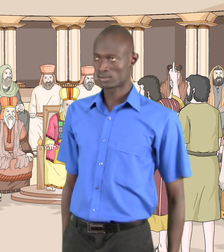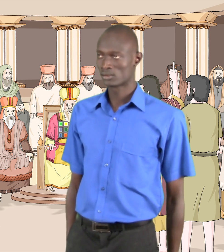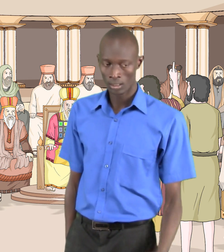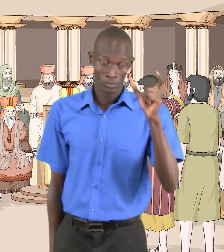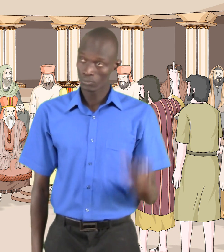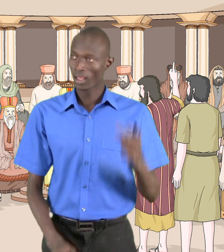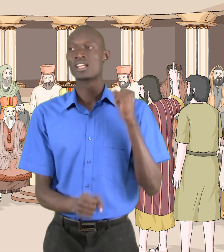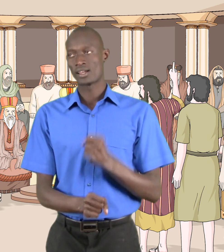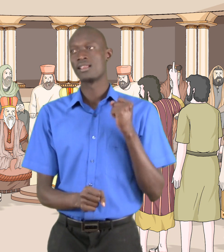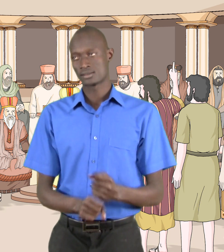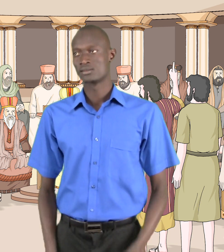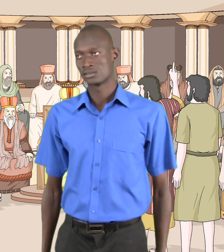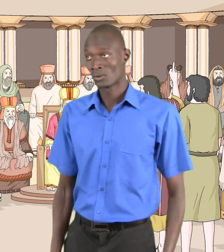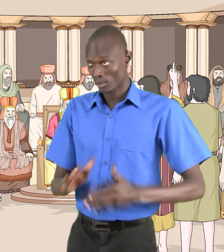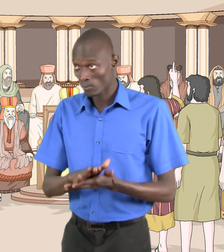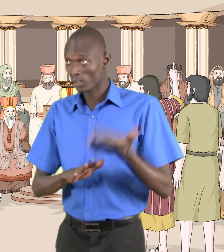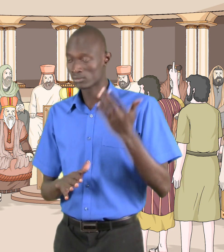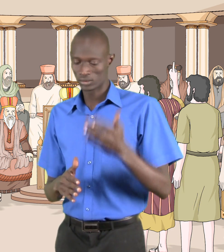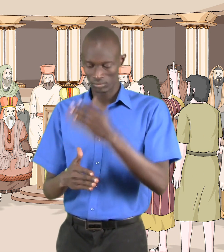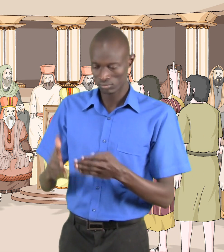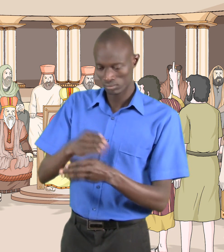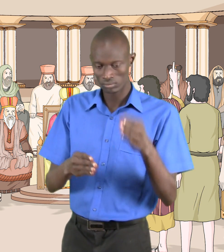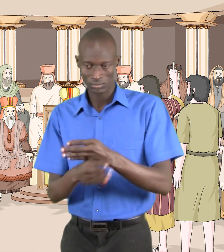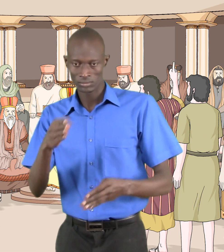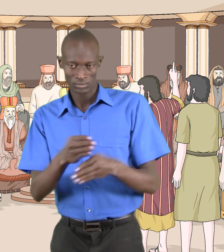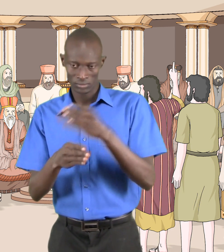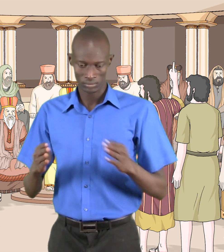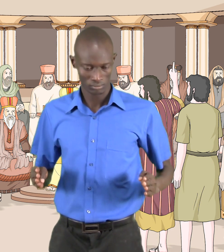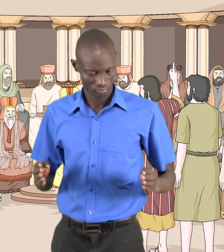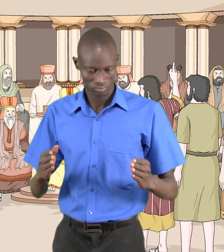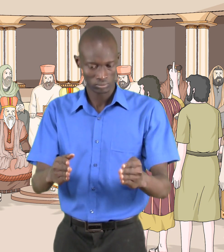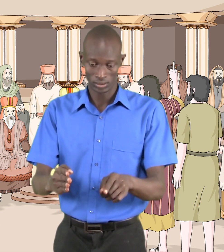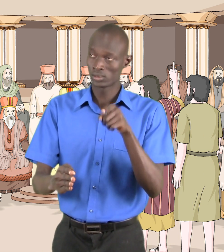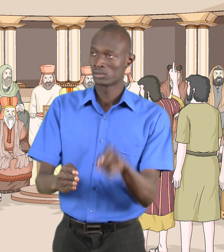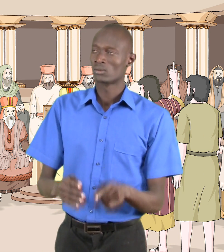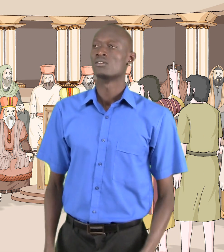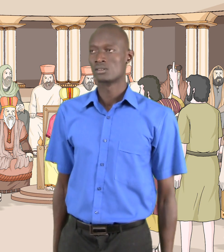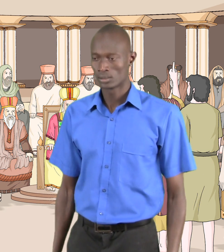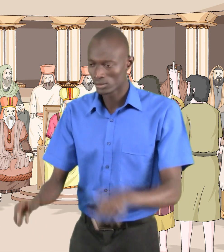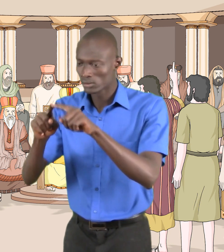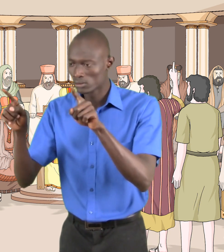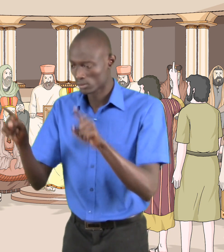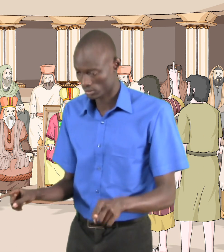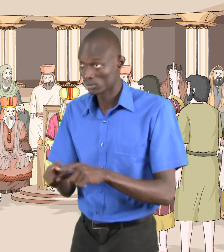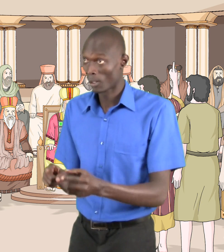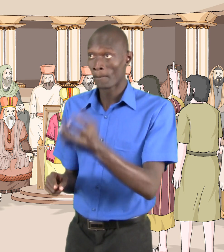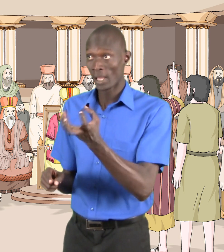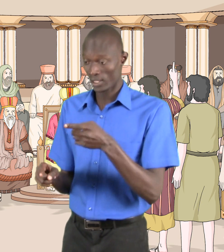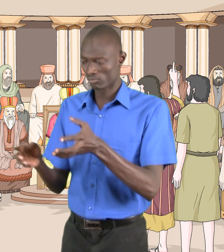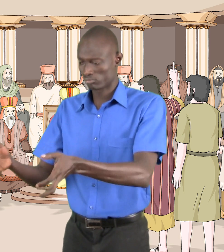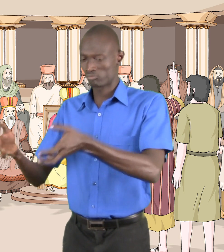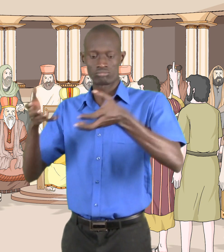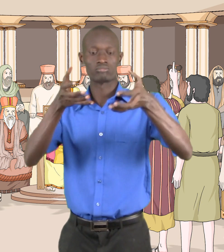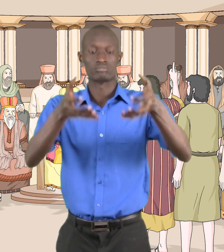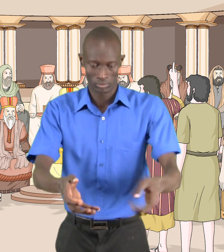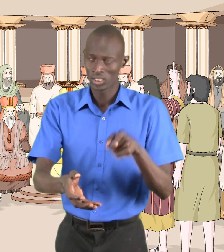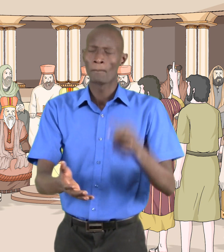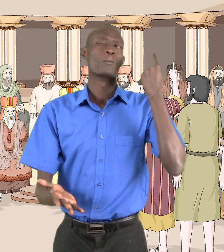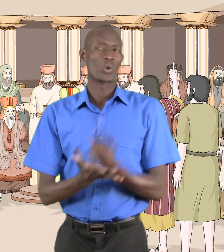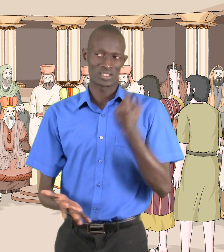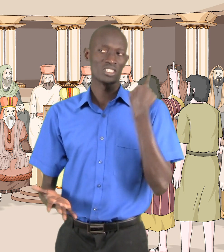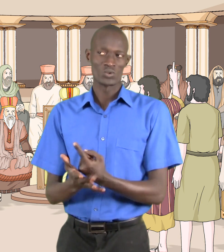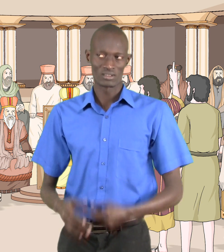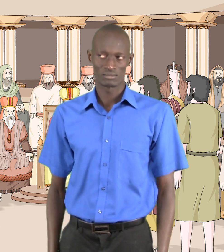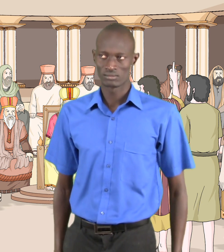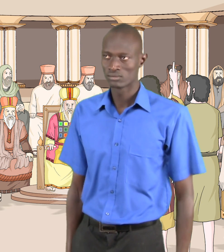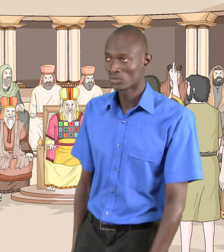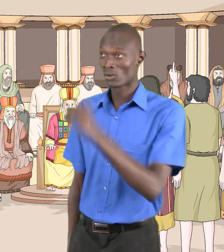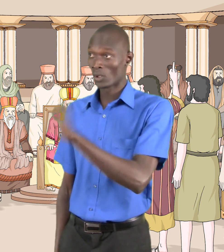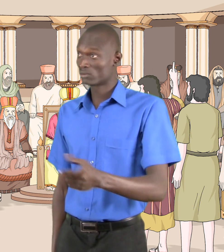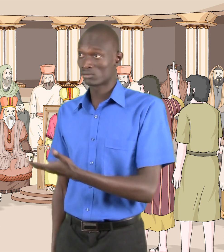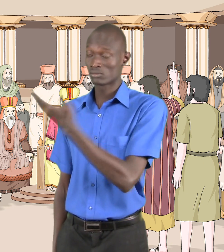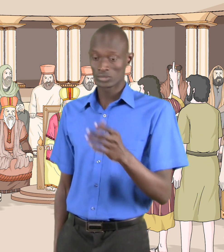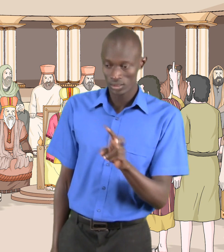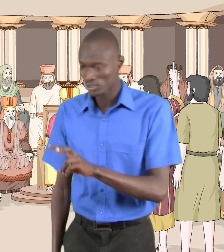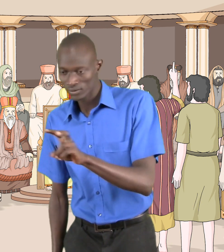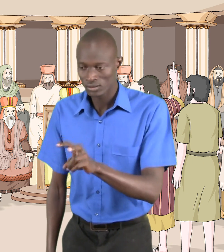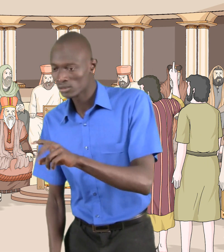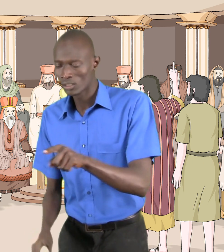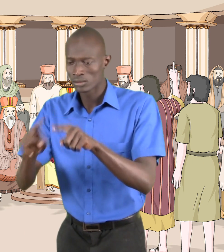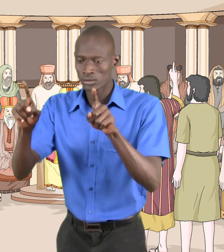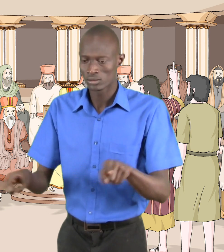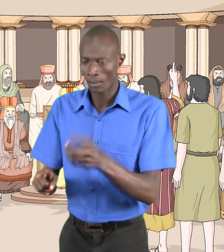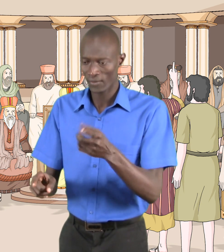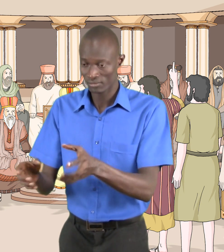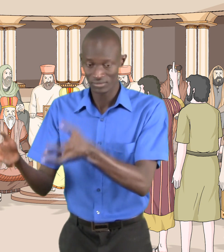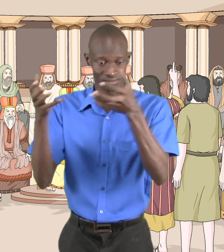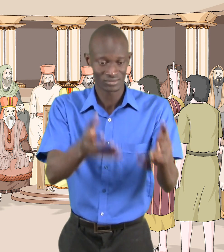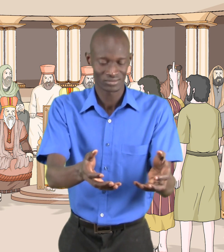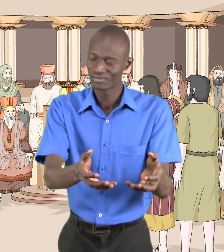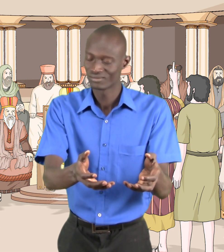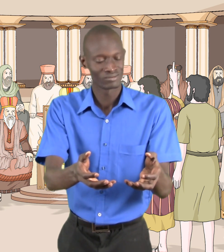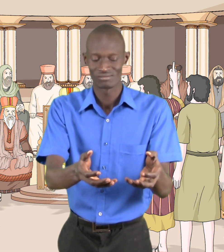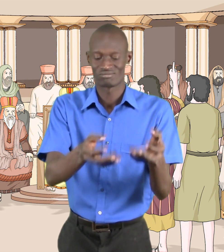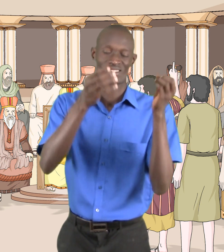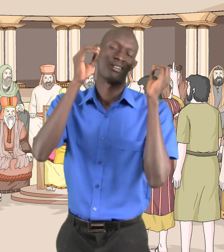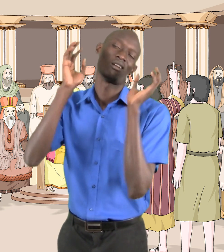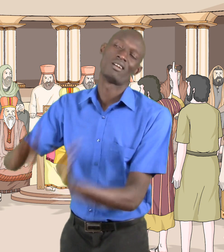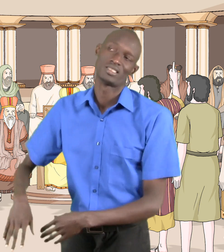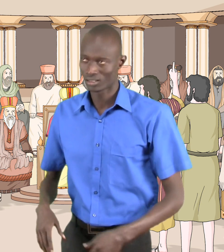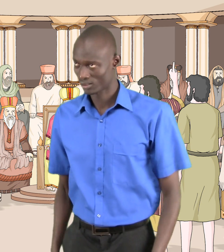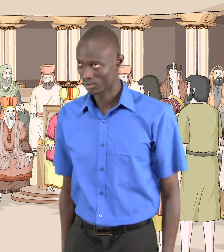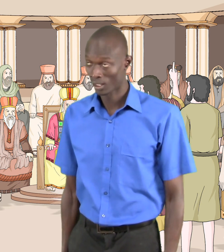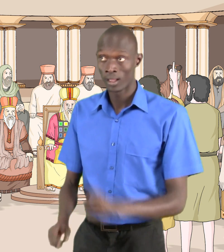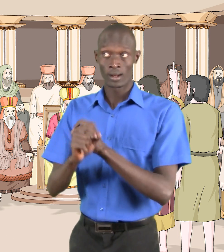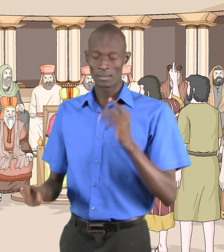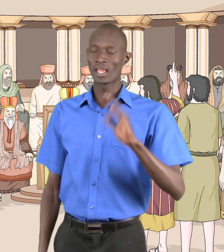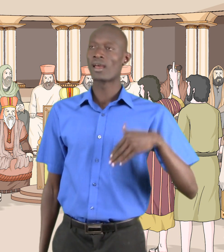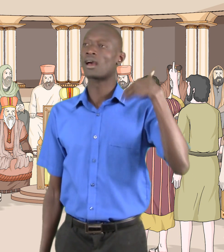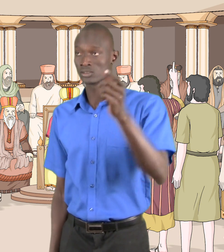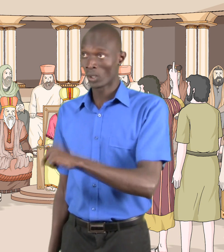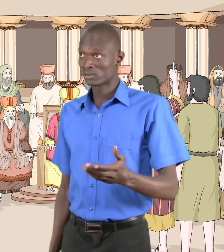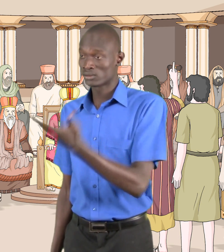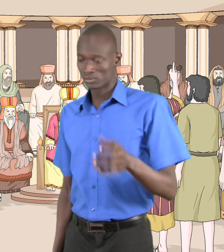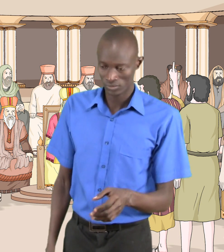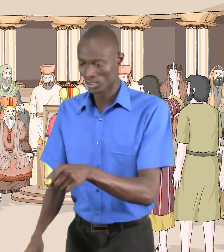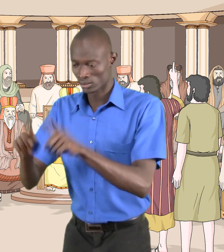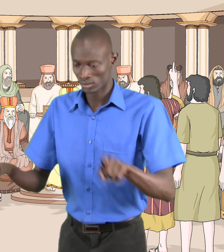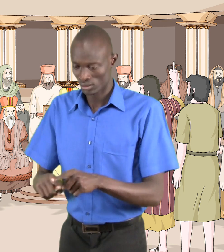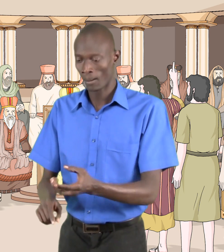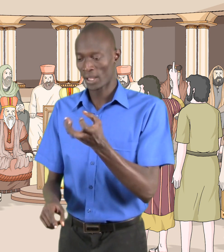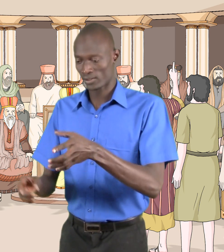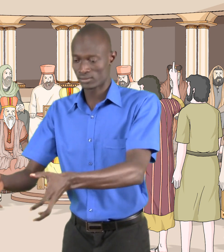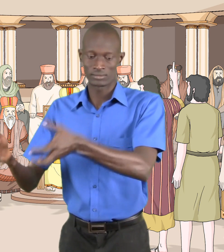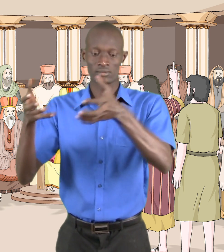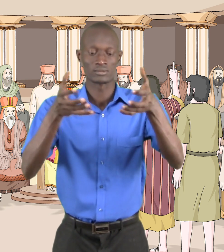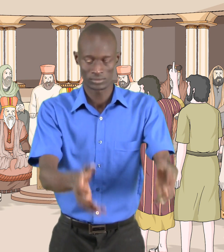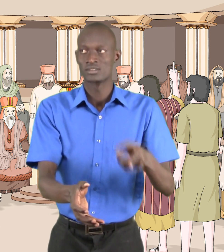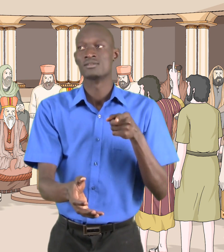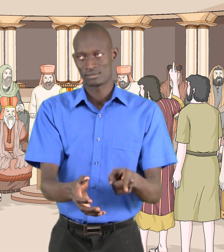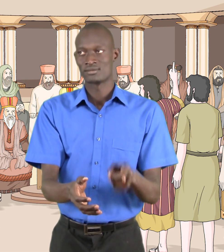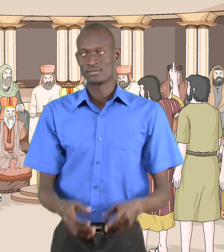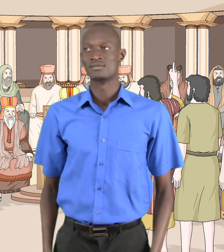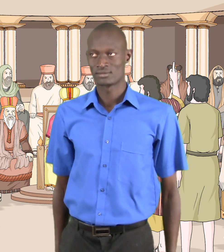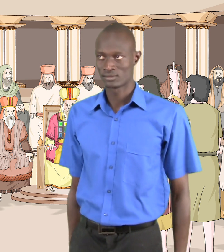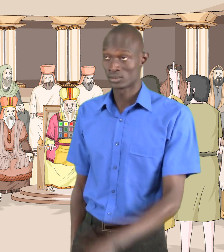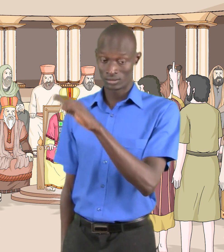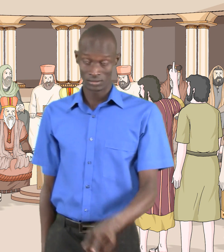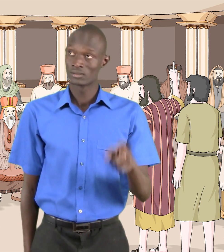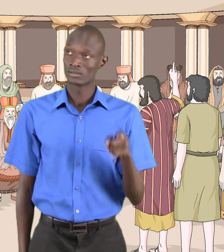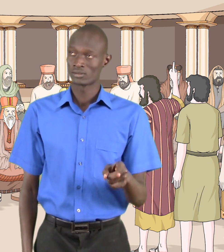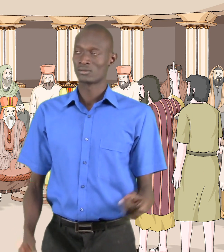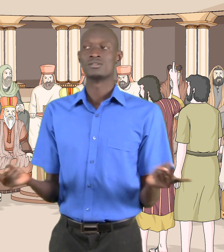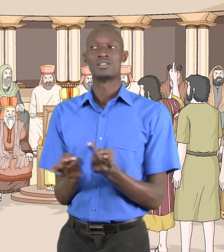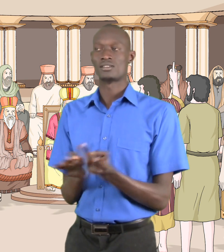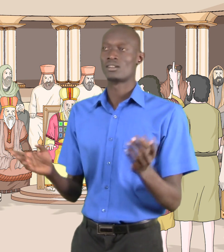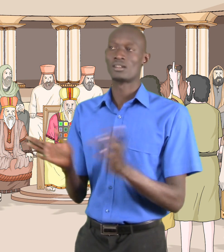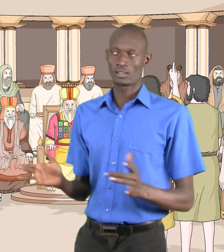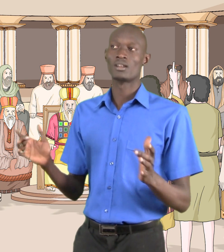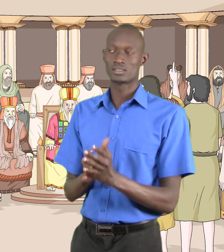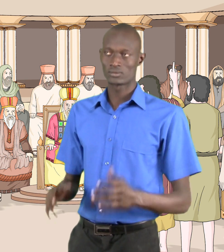This Jesus is ‘the stone you builders rejected, which has become the cornerstone.’